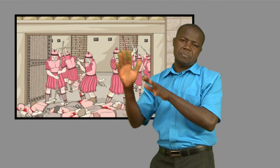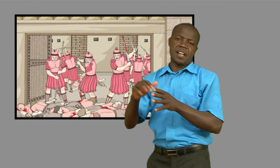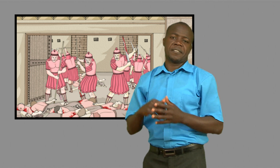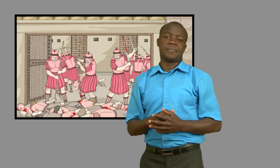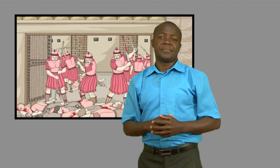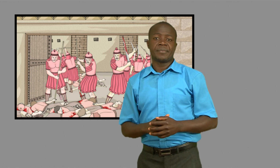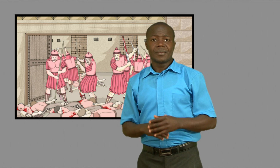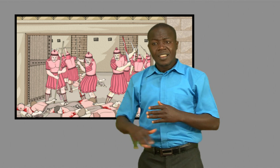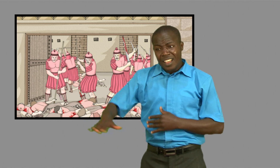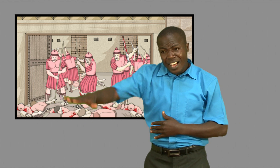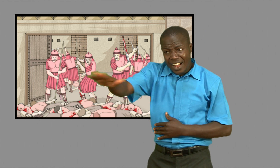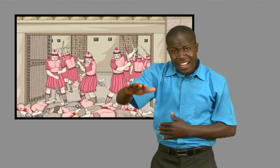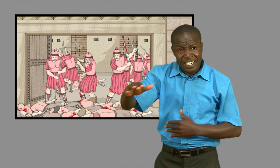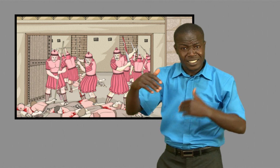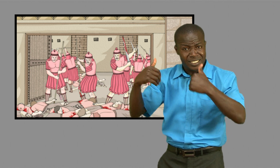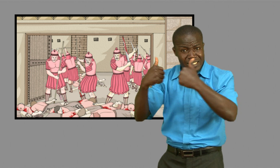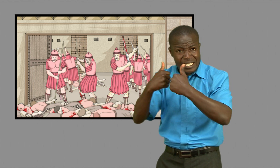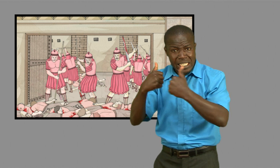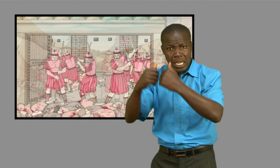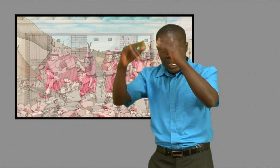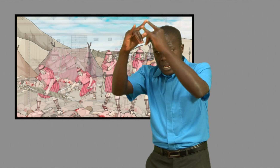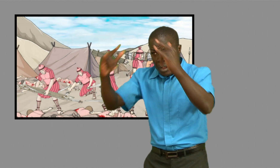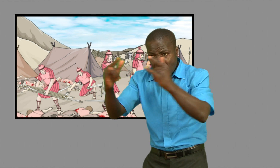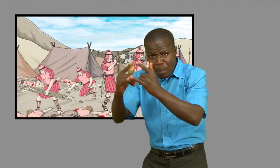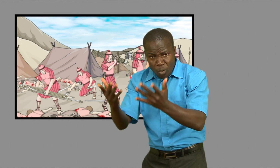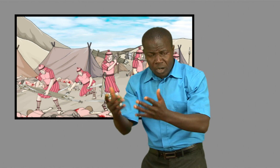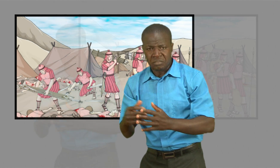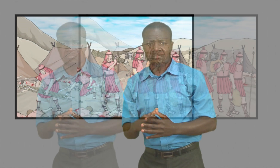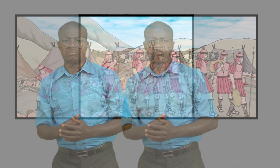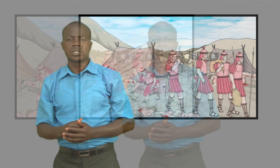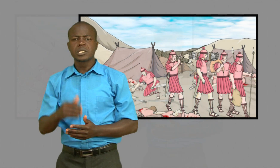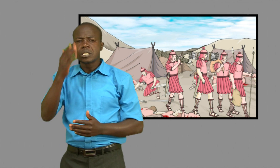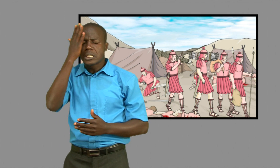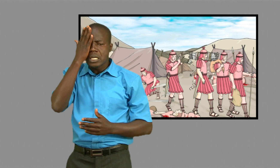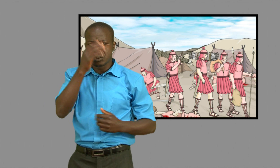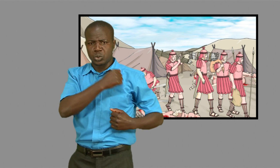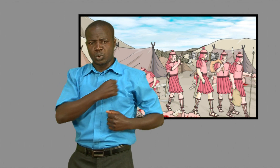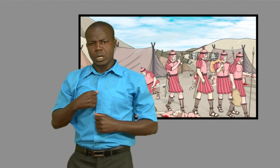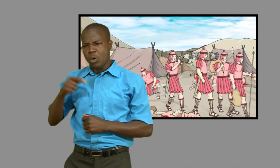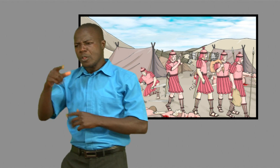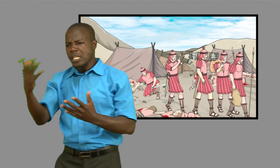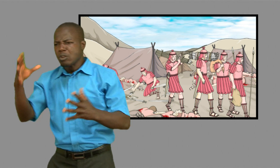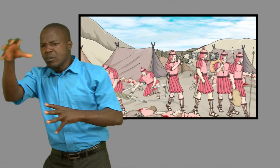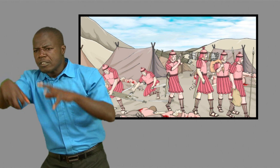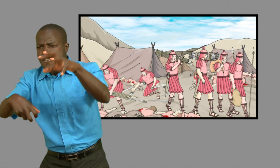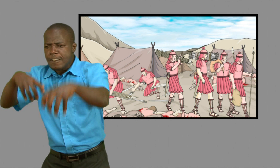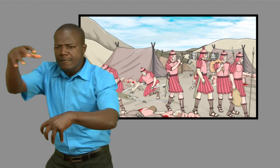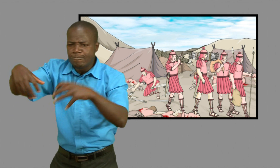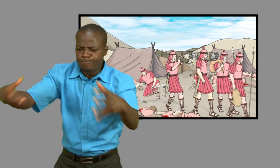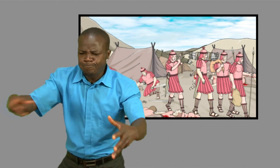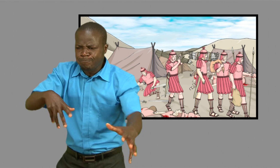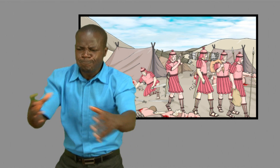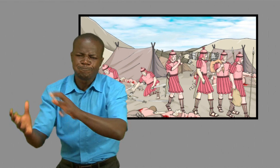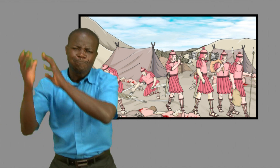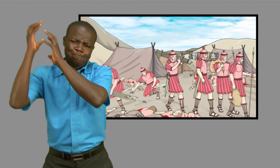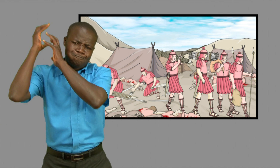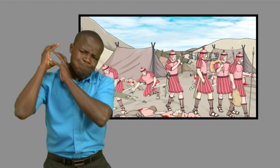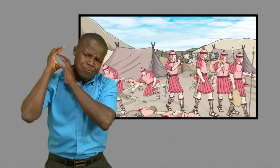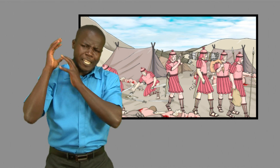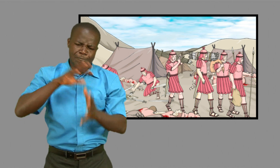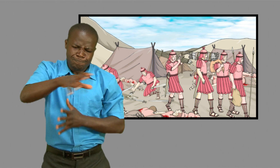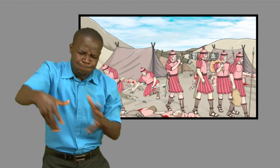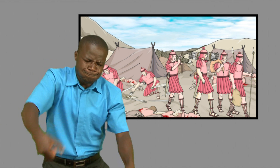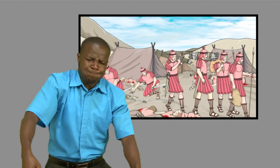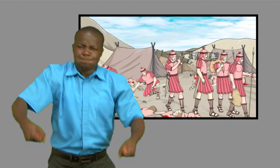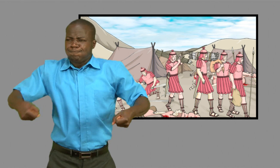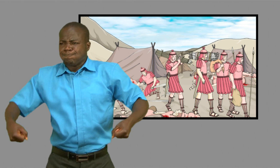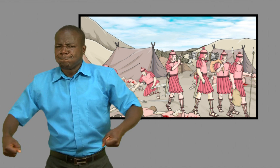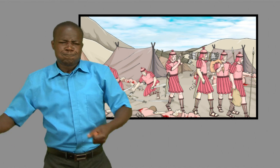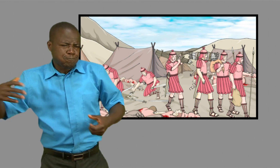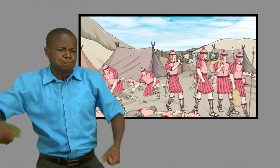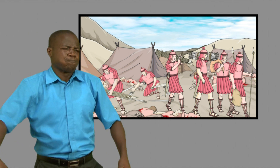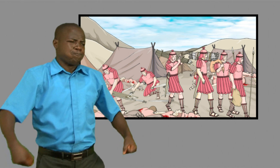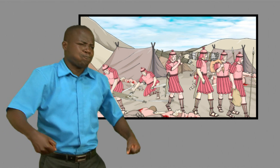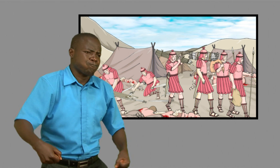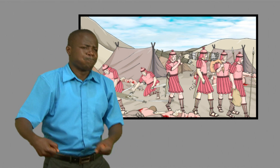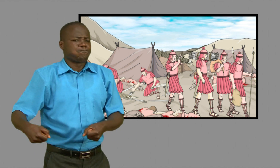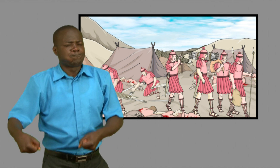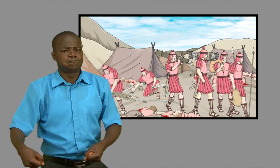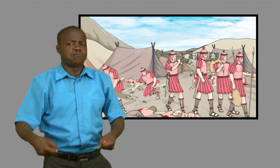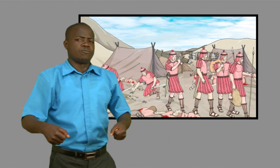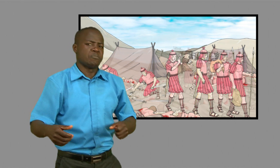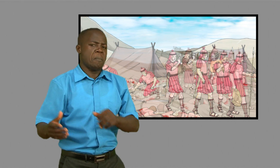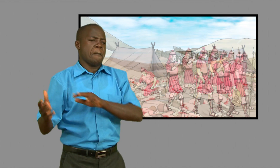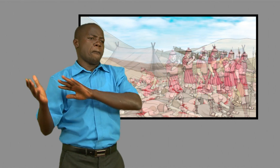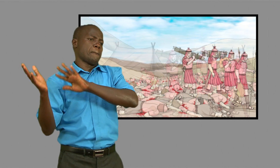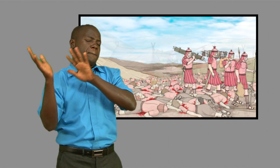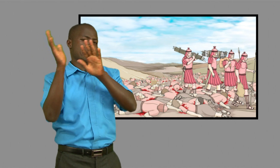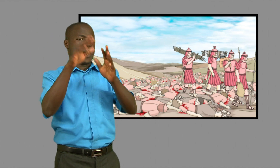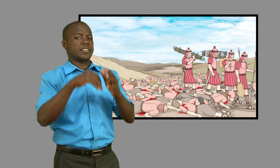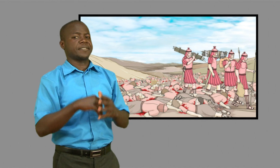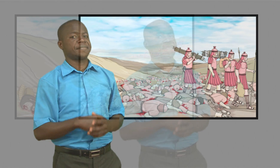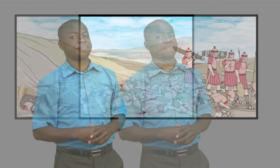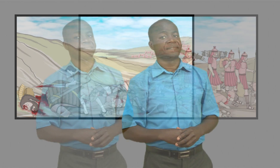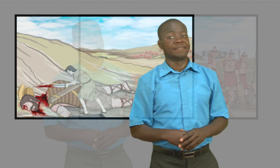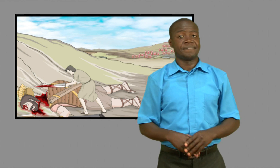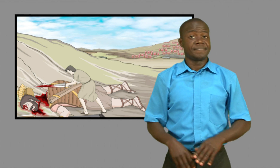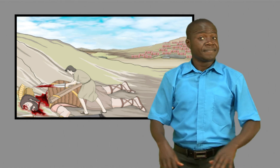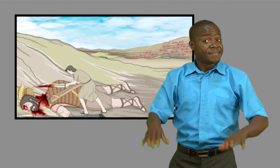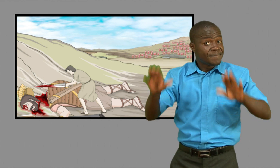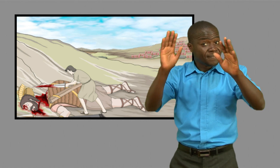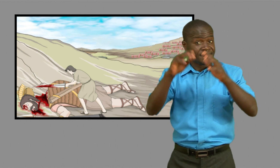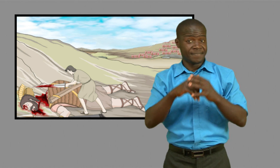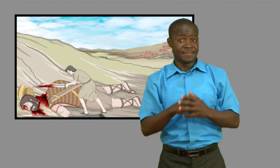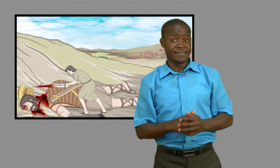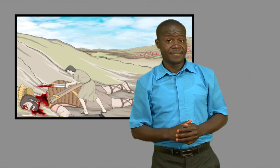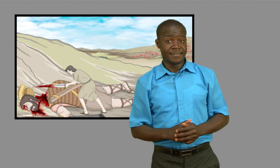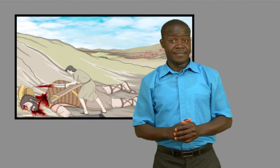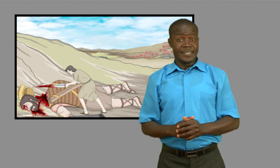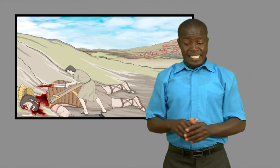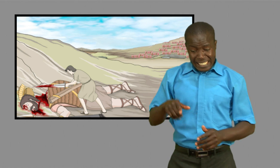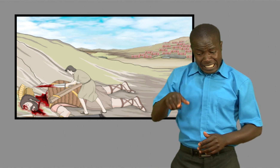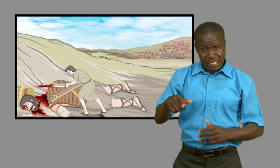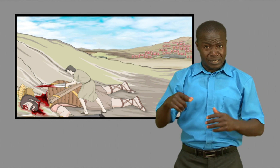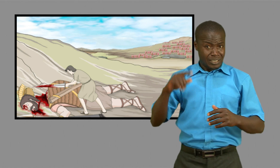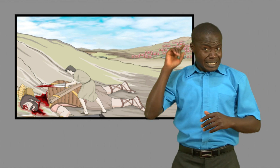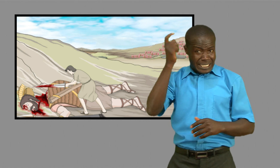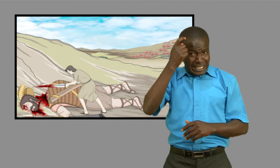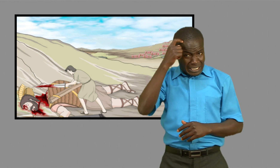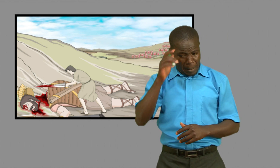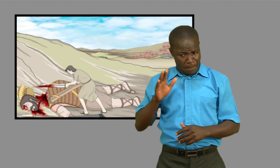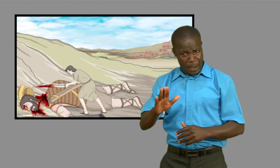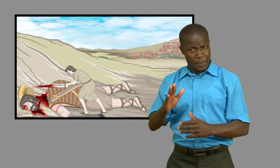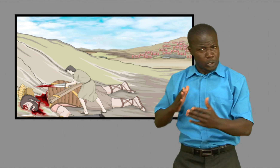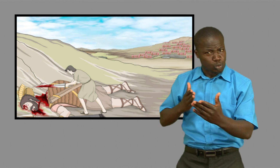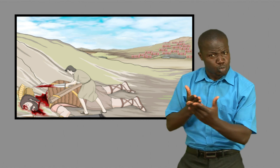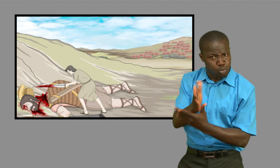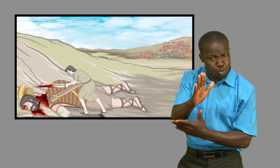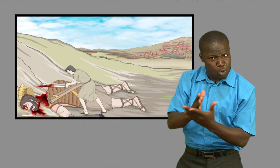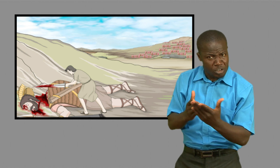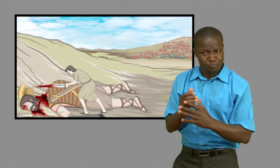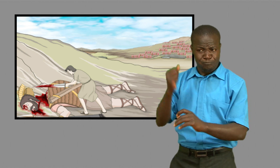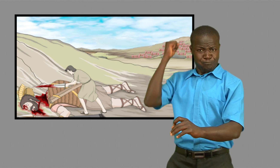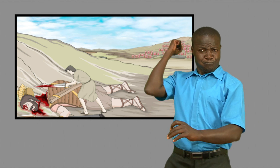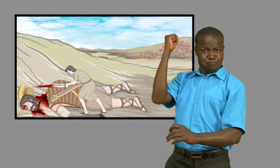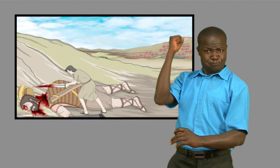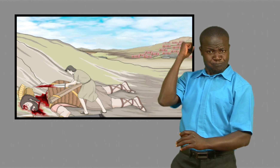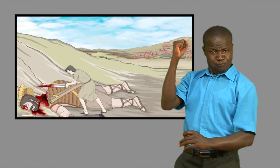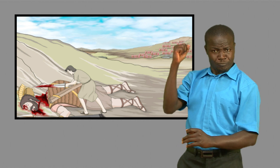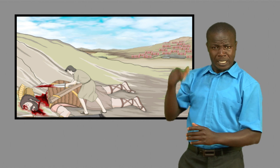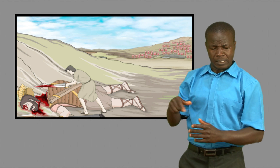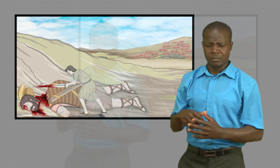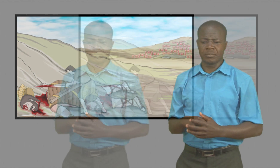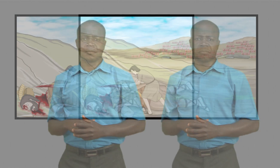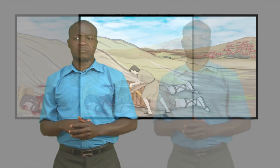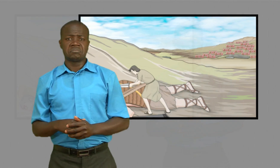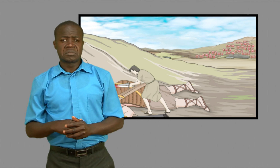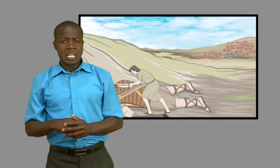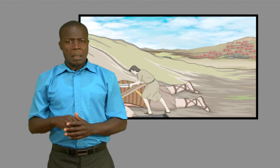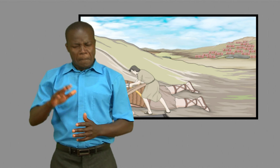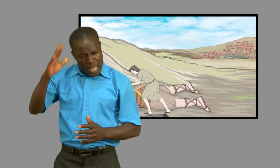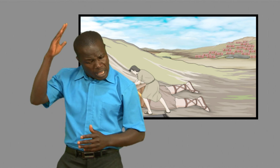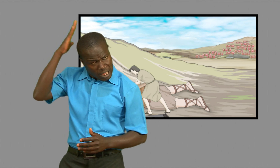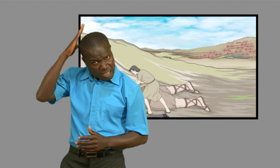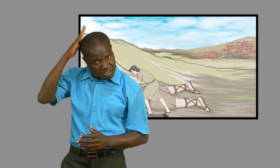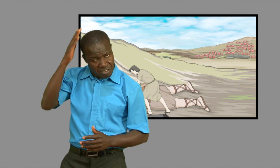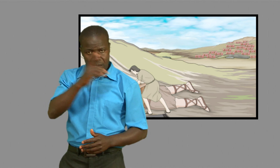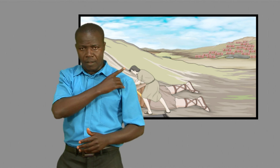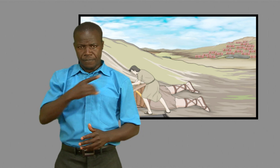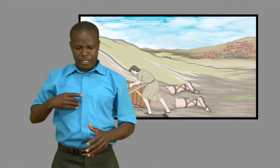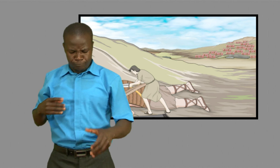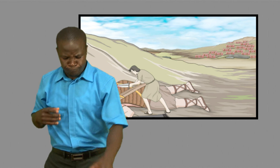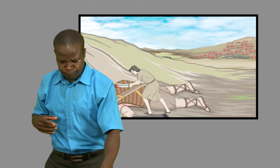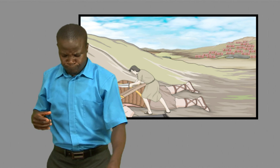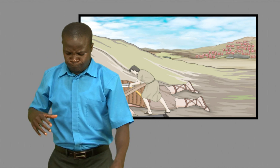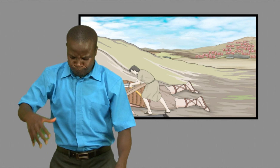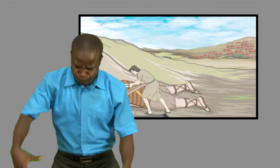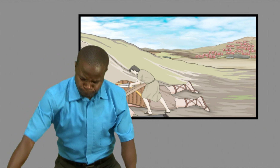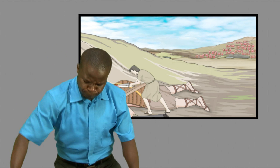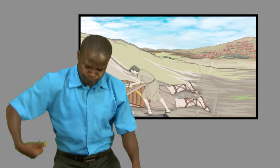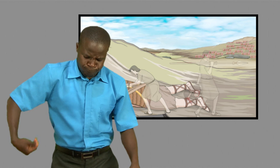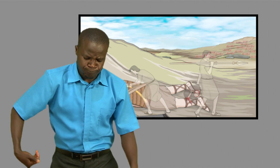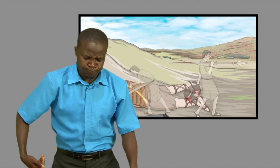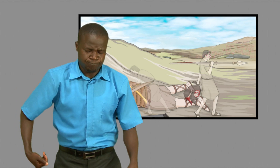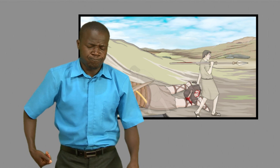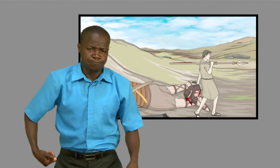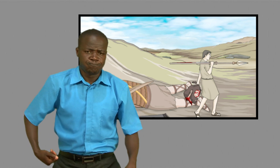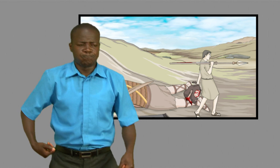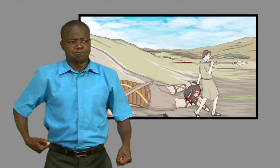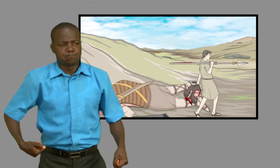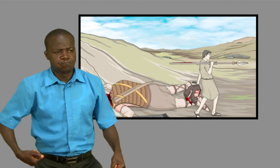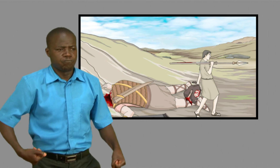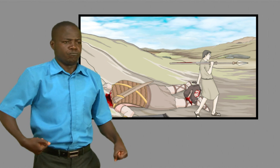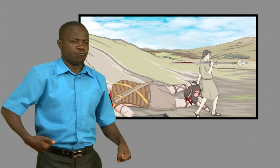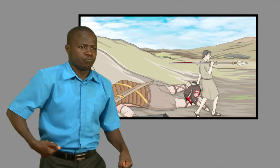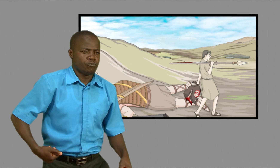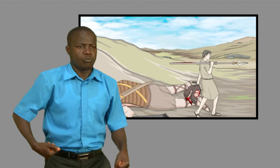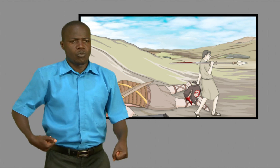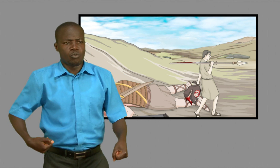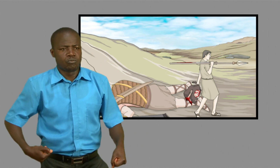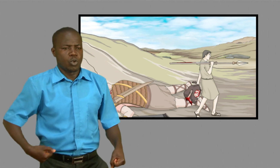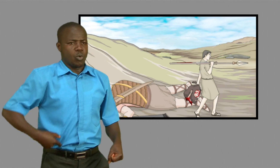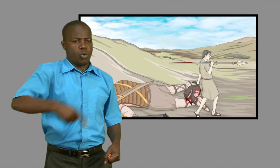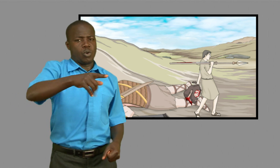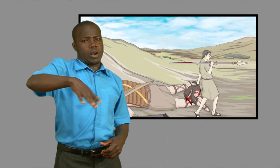When the Israelites returned from their pursuit of the Philistines, they plundered their camps.